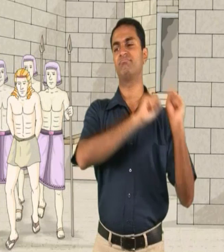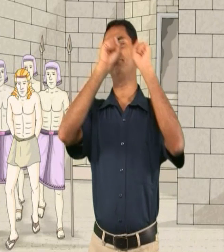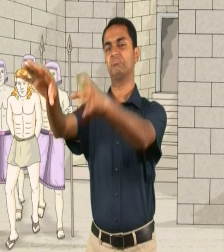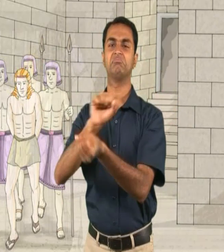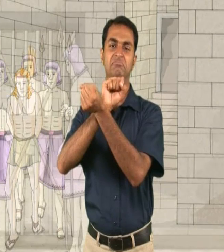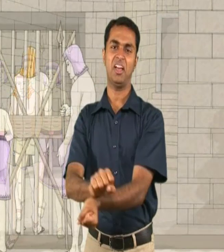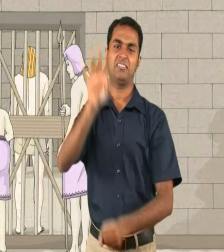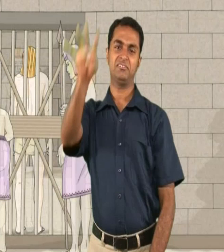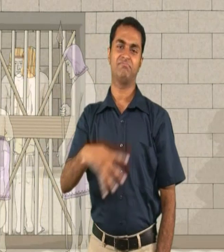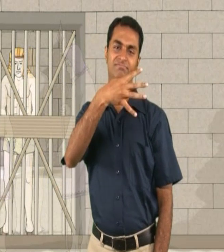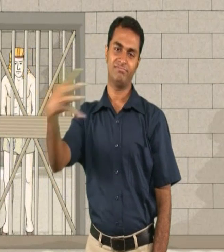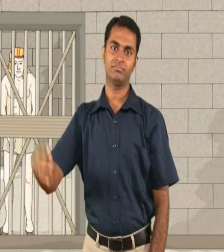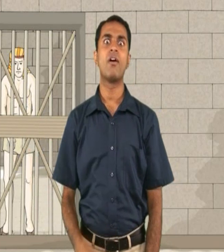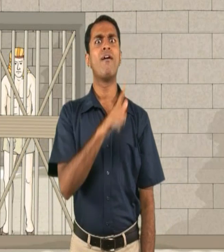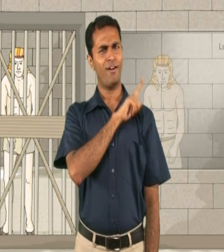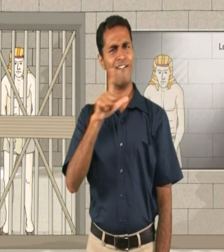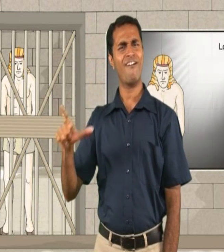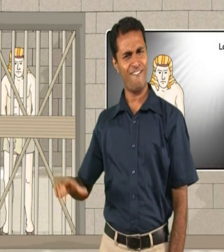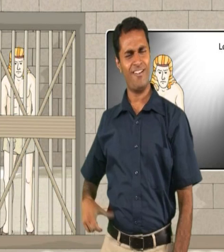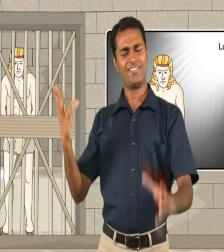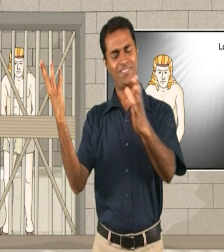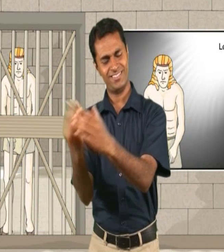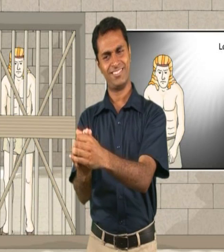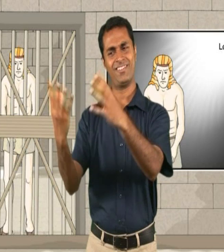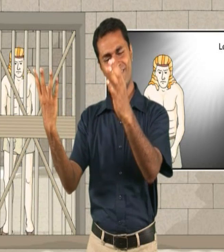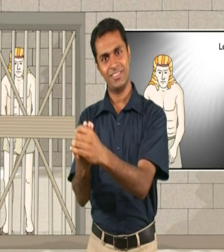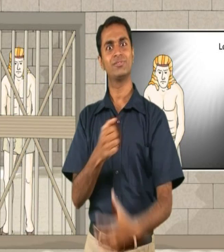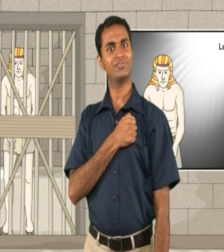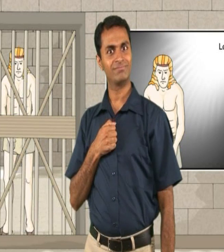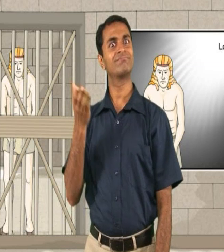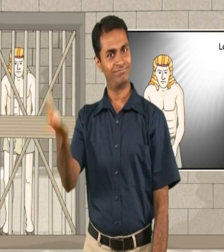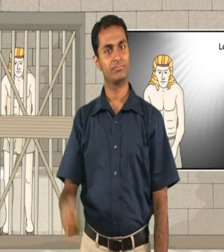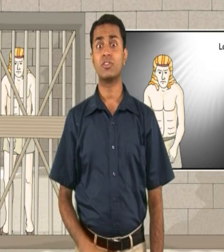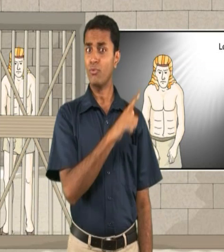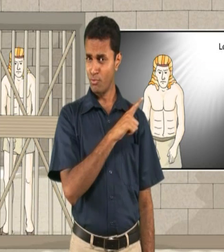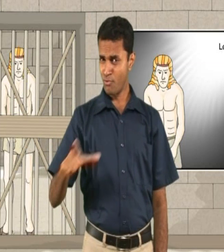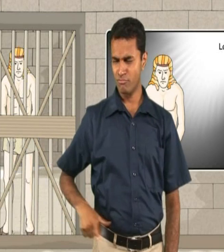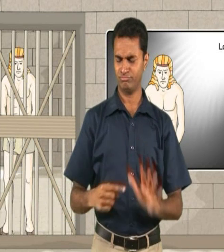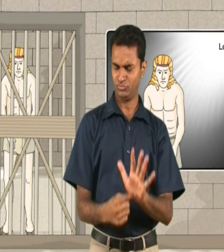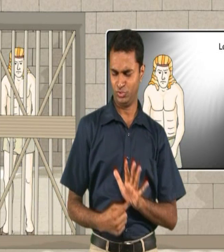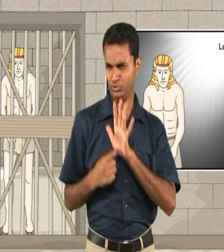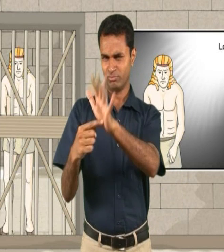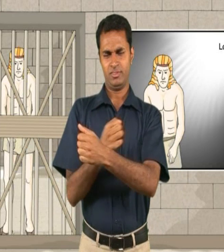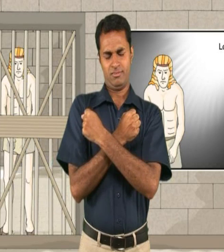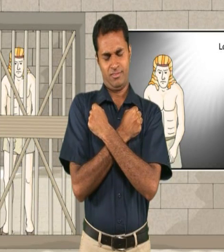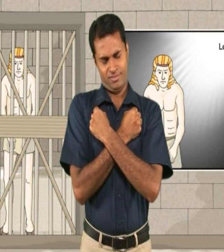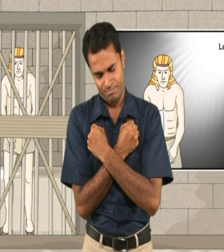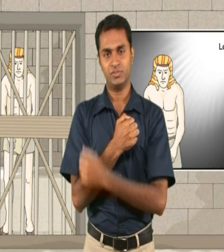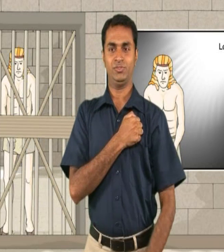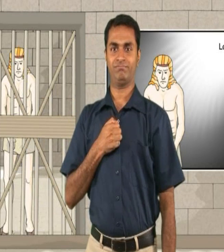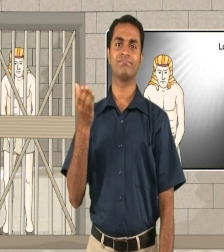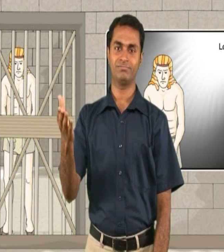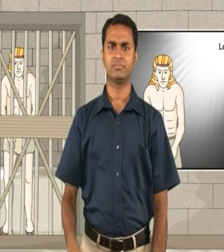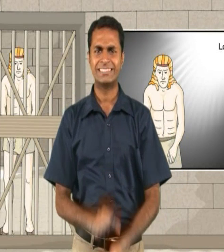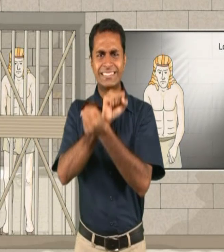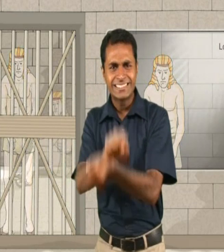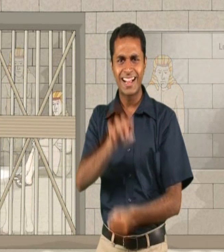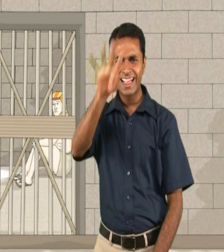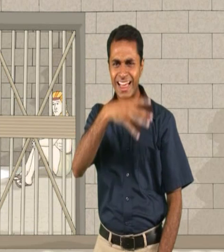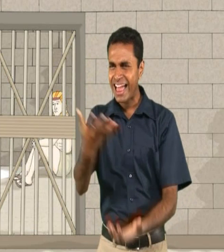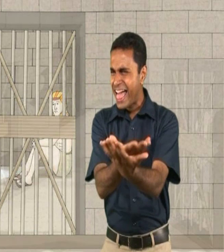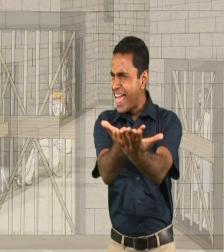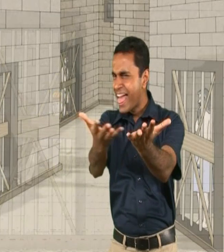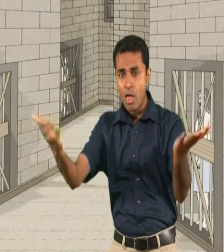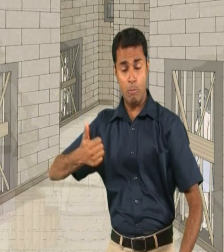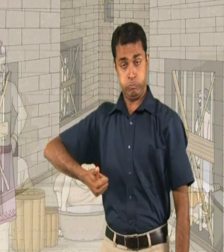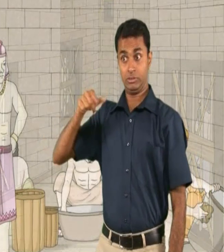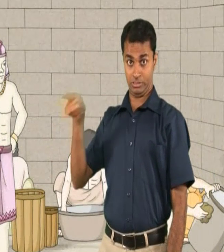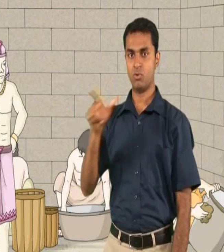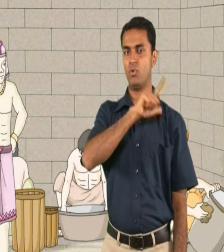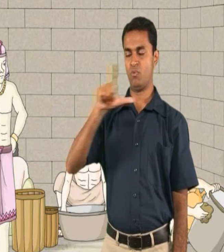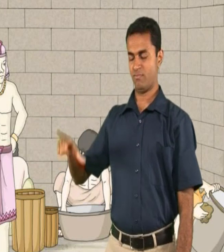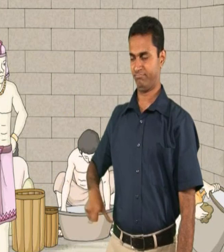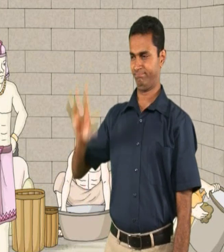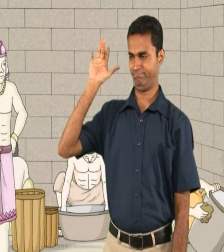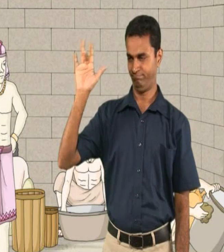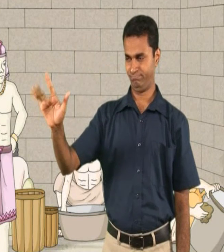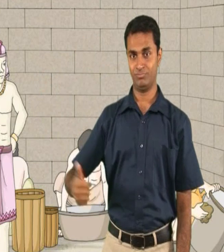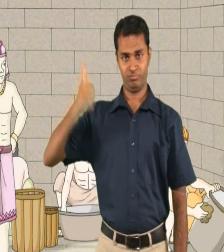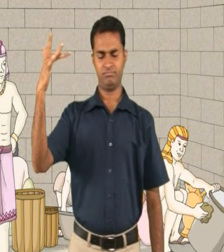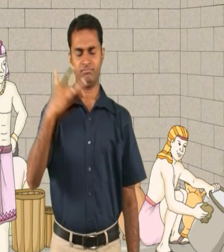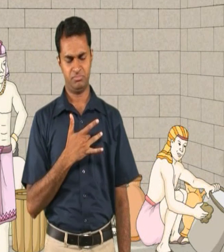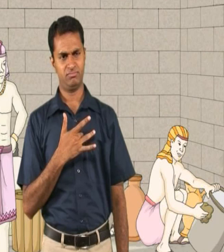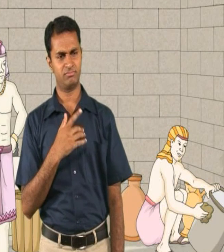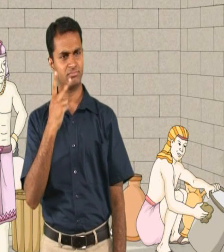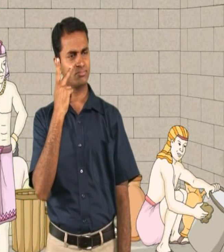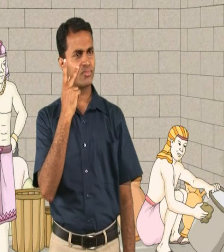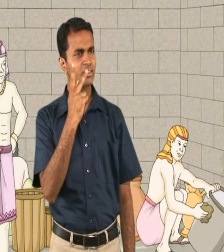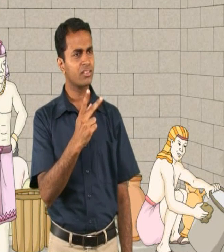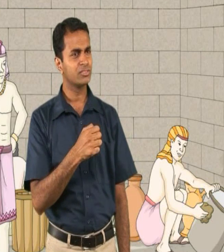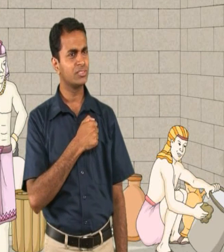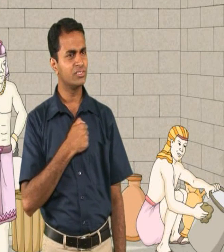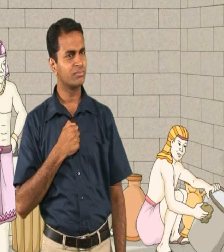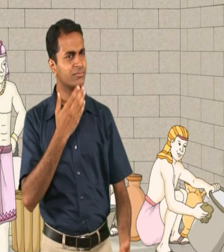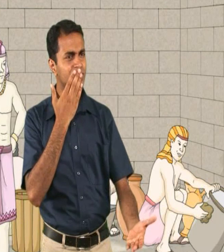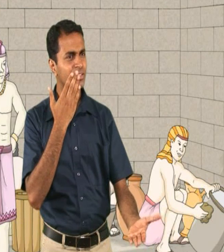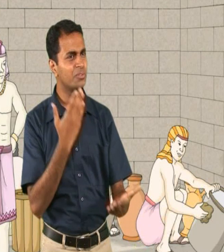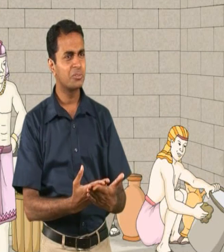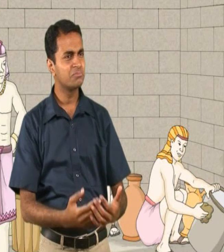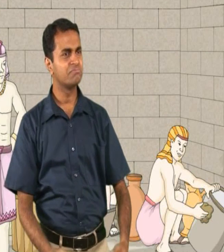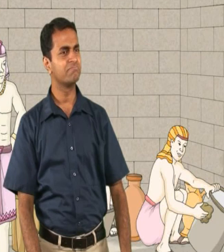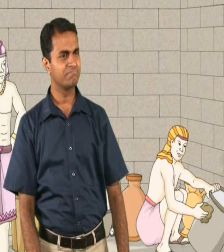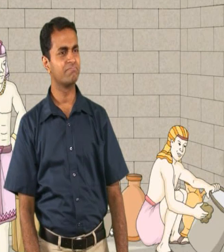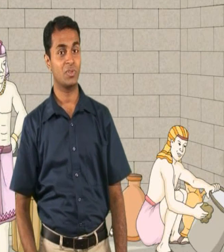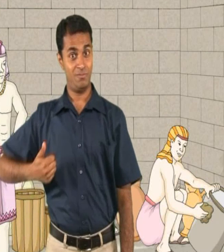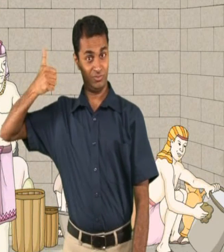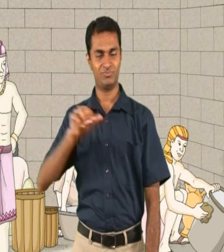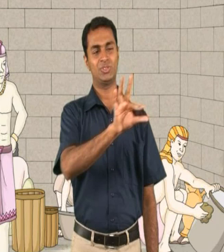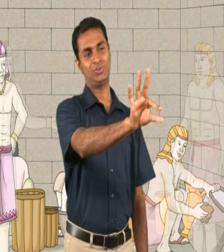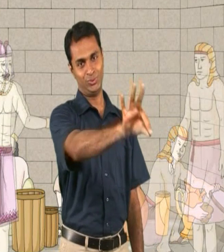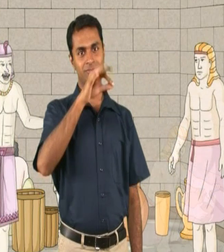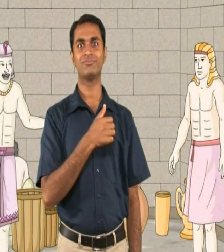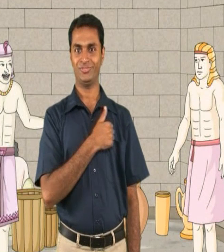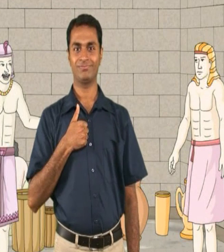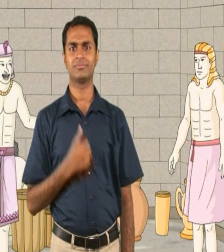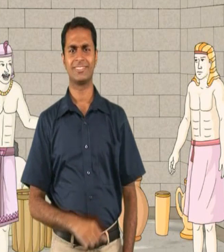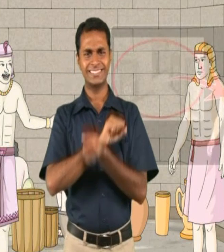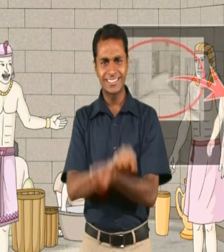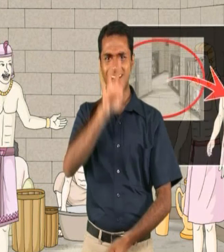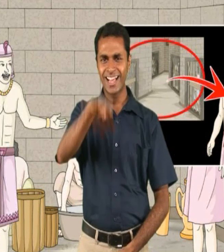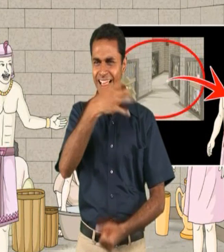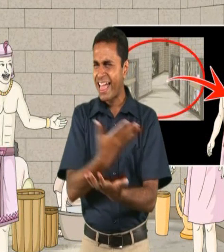While Joseph was there in the prison, the LORD was with him and extended kindness to him, granting him favor in the eyes of the prison warden.